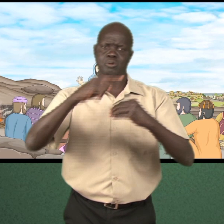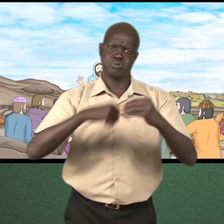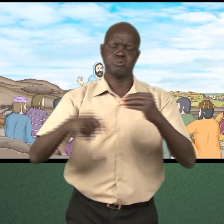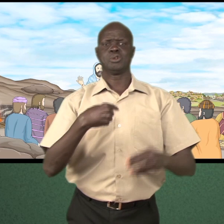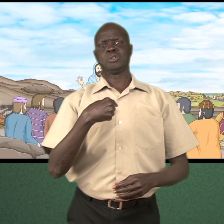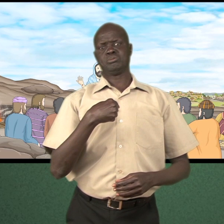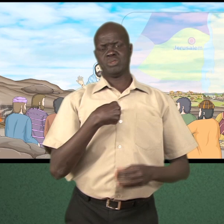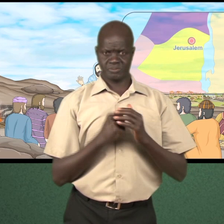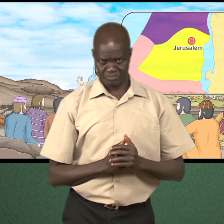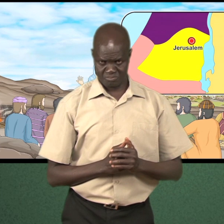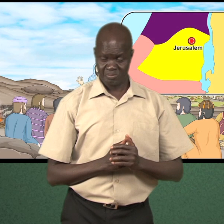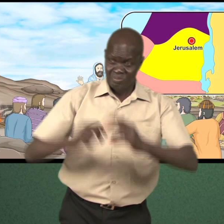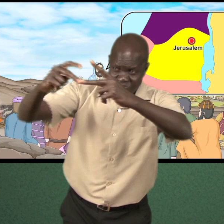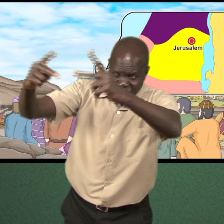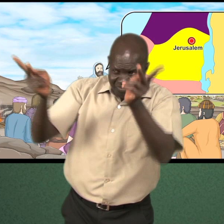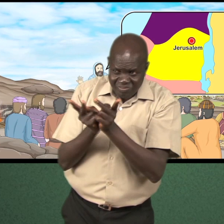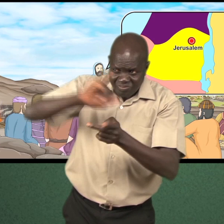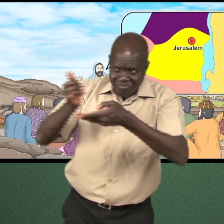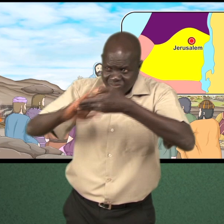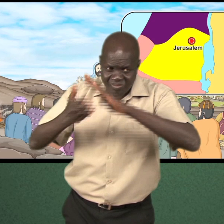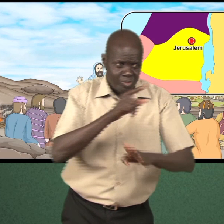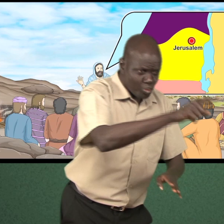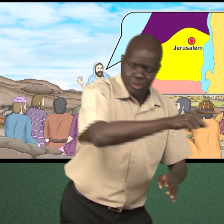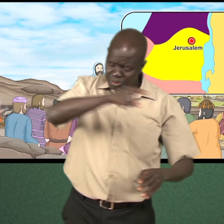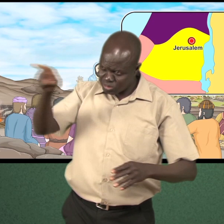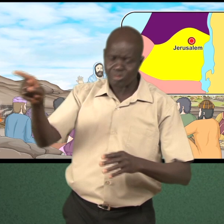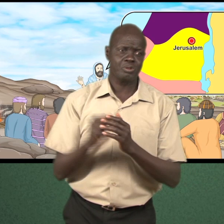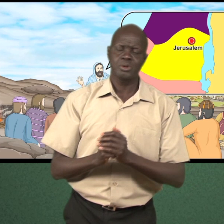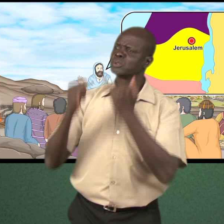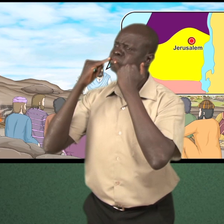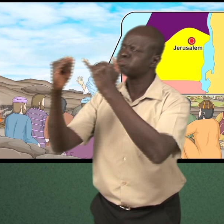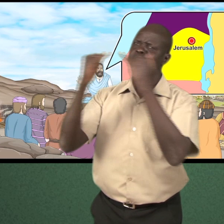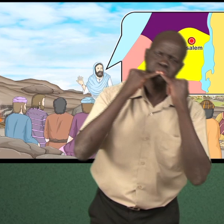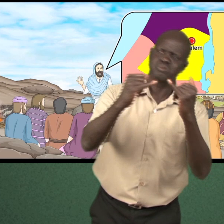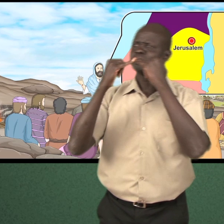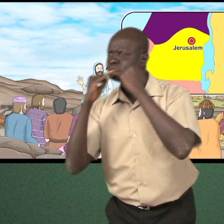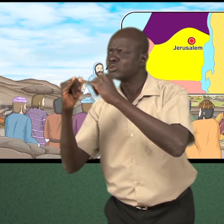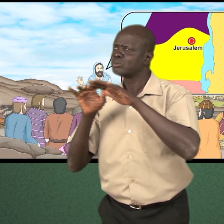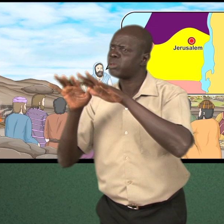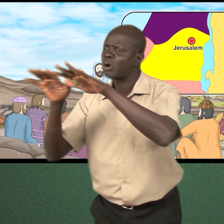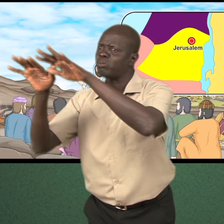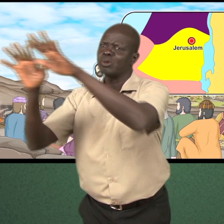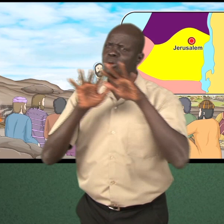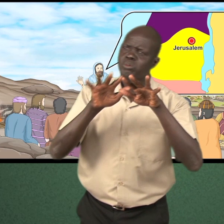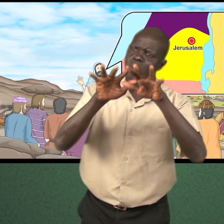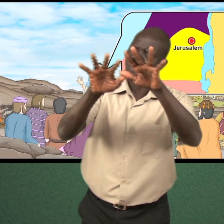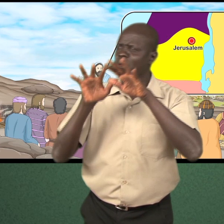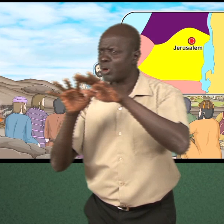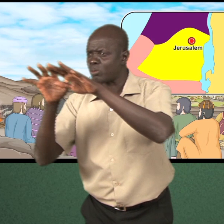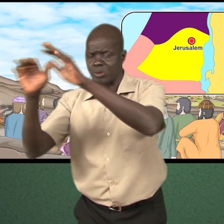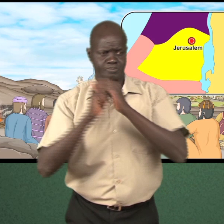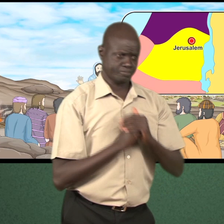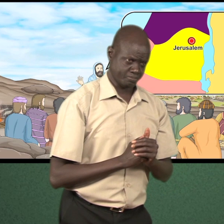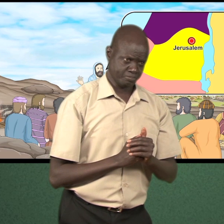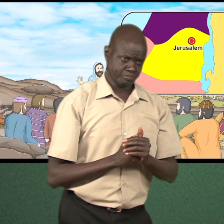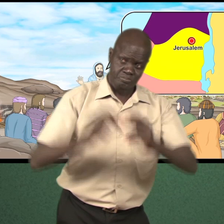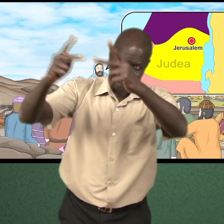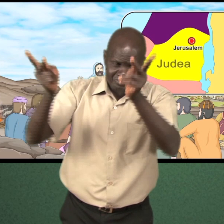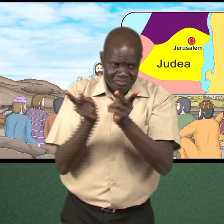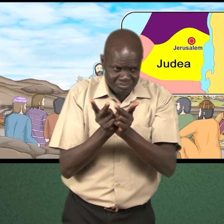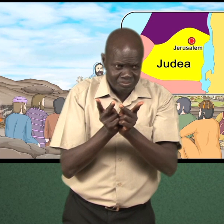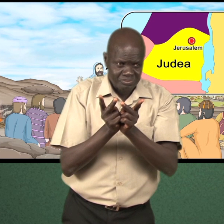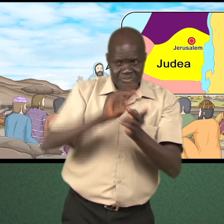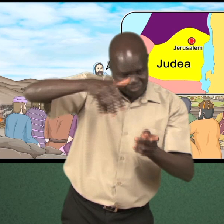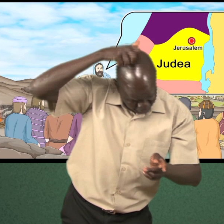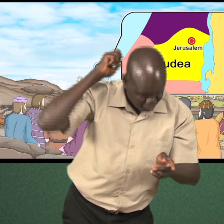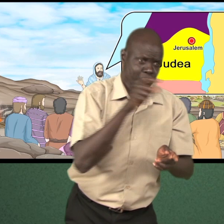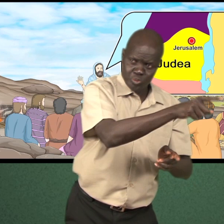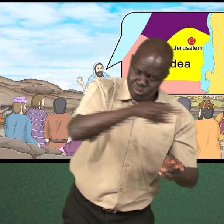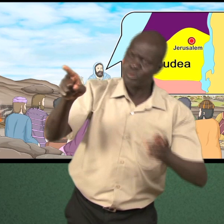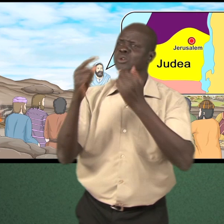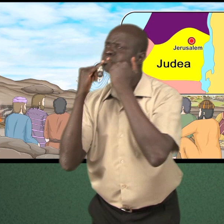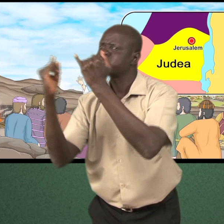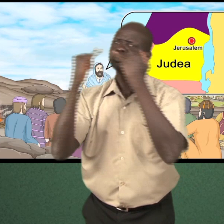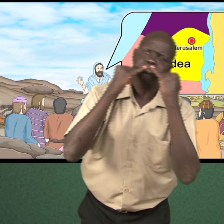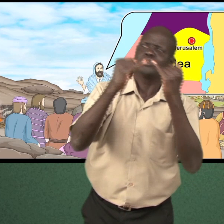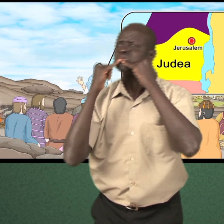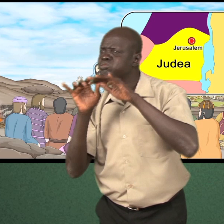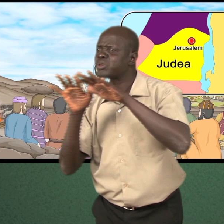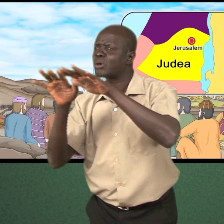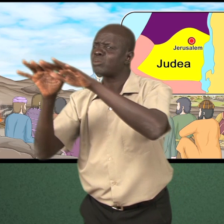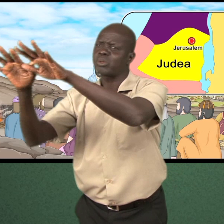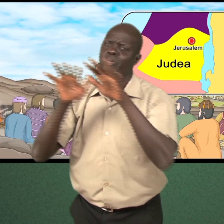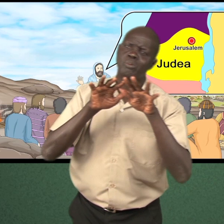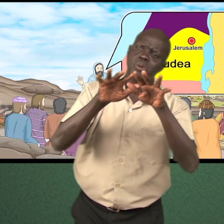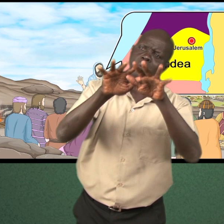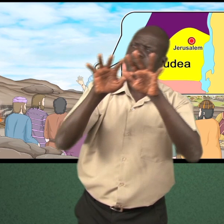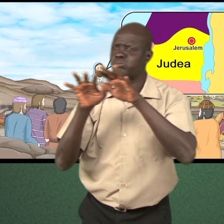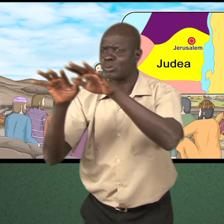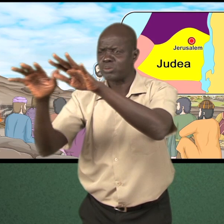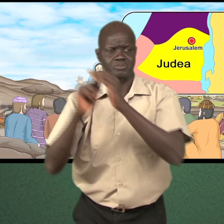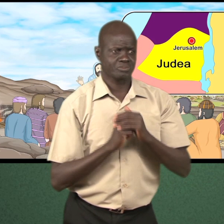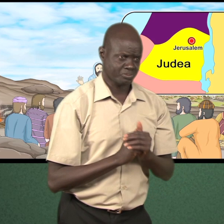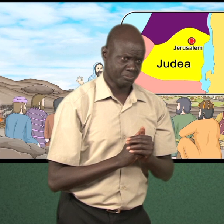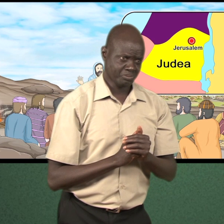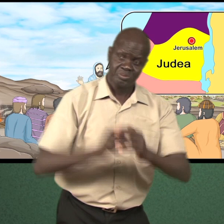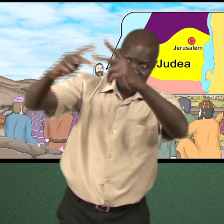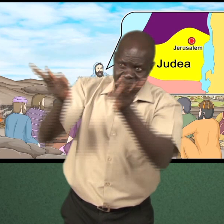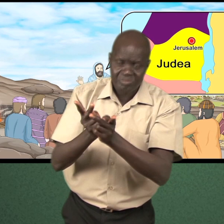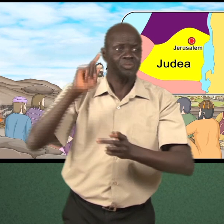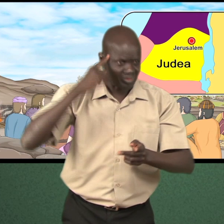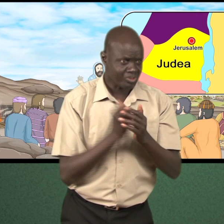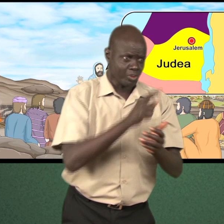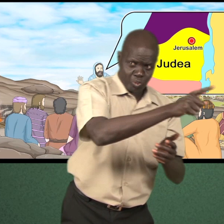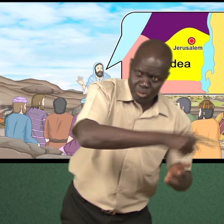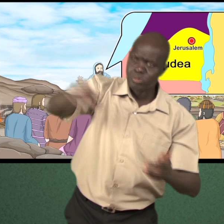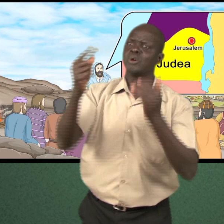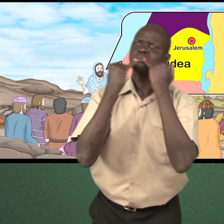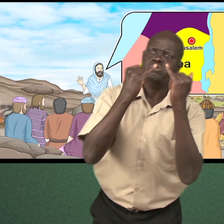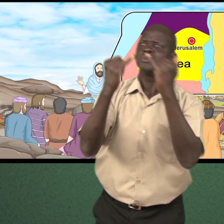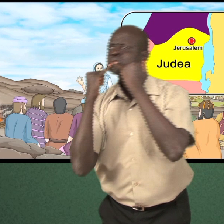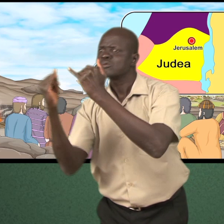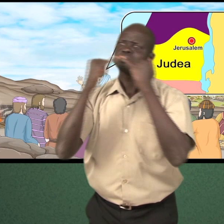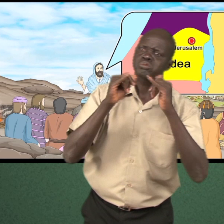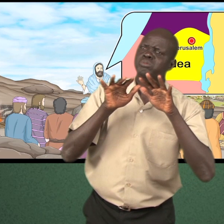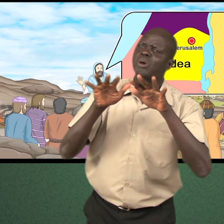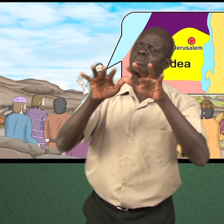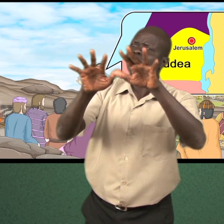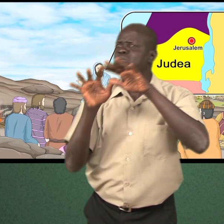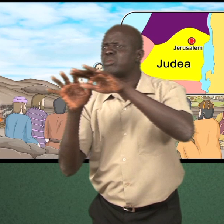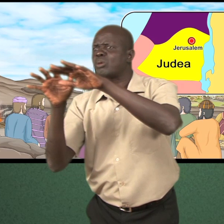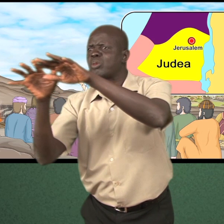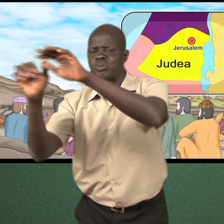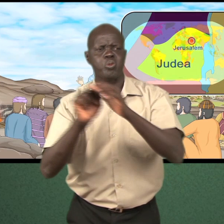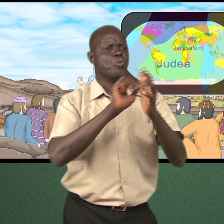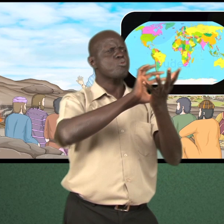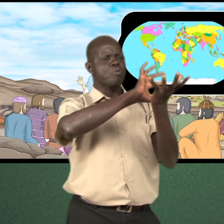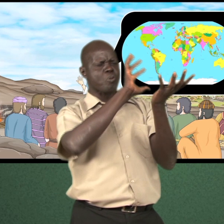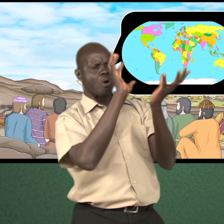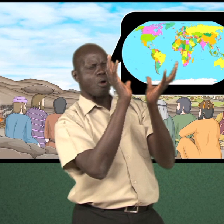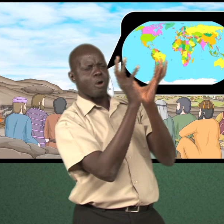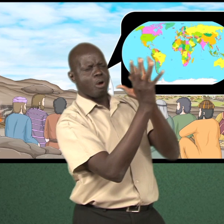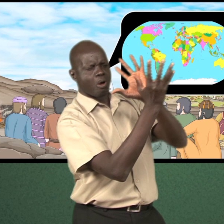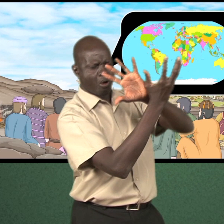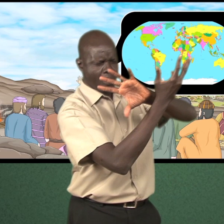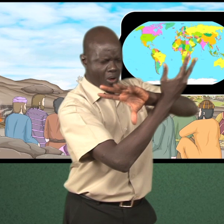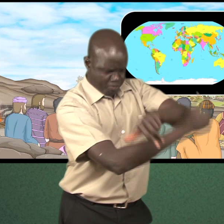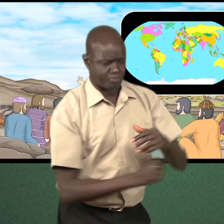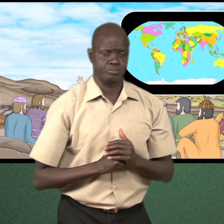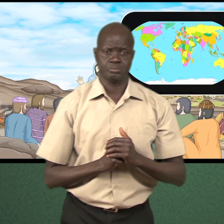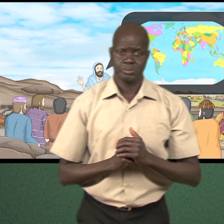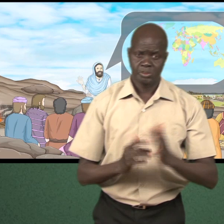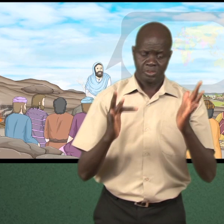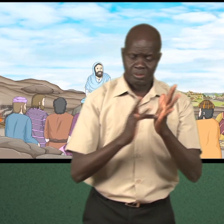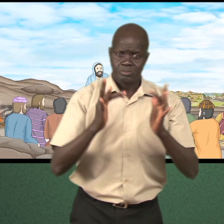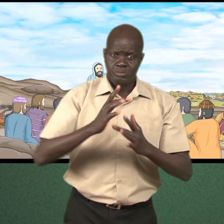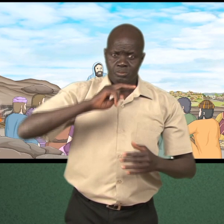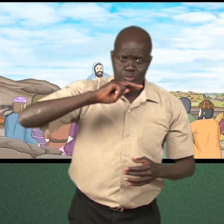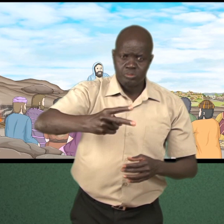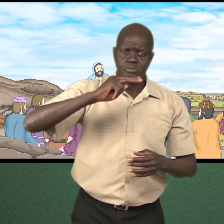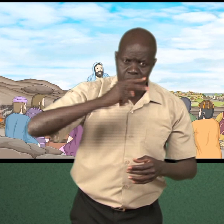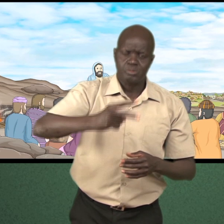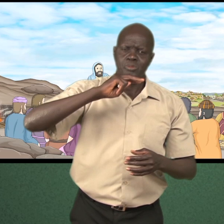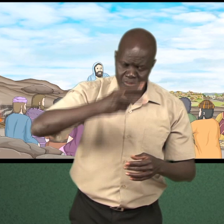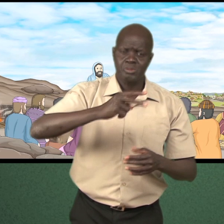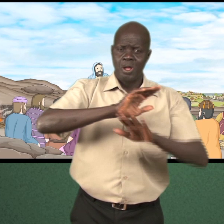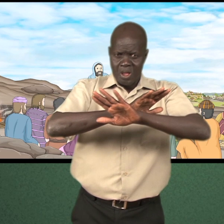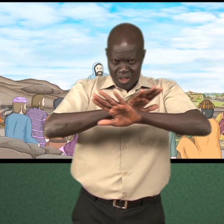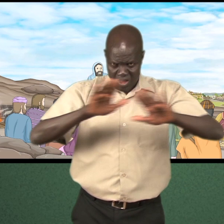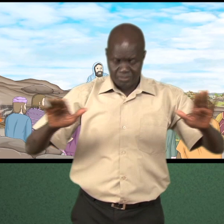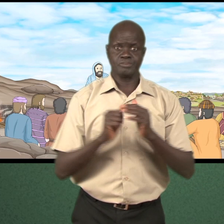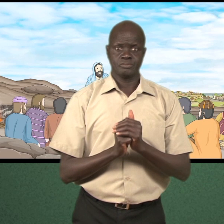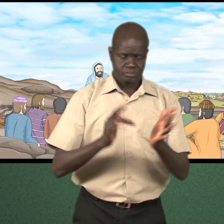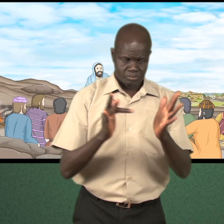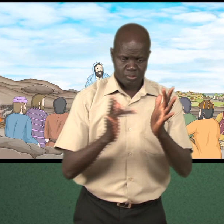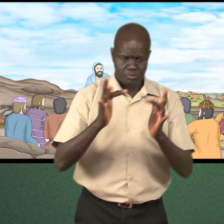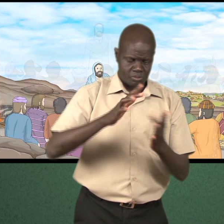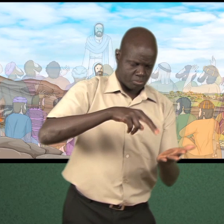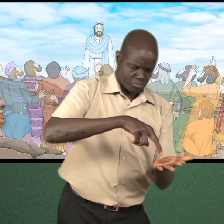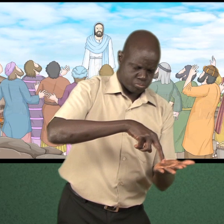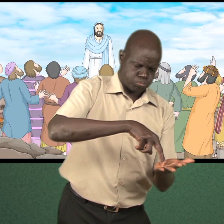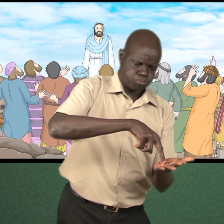But you will receive power when the Holy Spirit comes upon you, and you will be My witnesses in Jerusalem, and in all Judea and Samaria, and to the ends of the earth.”